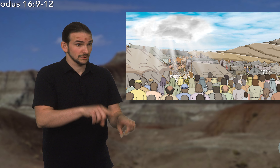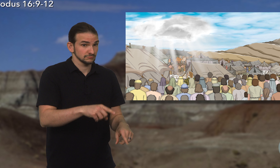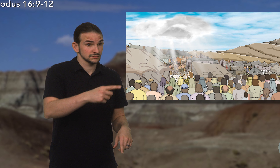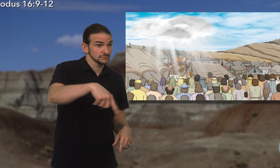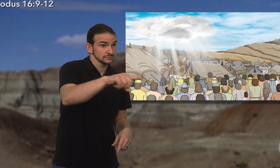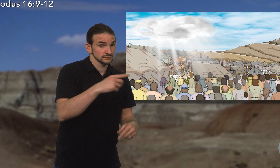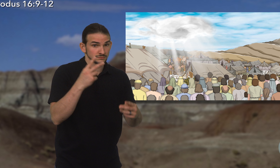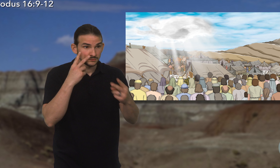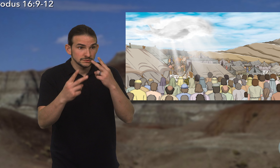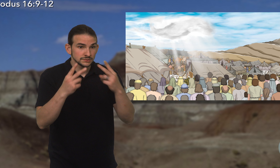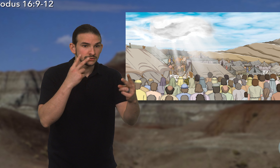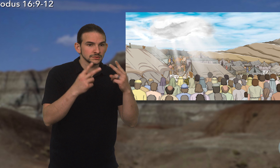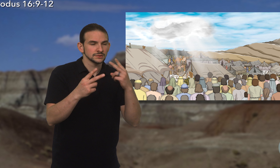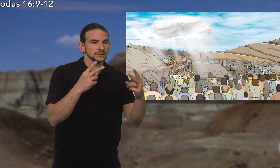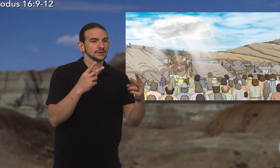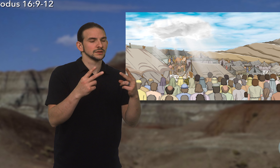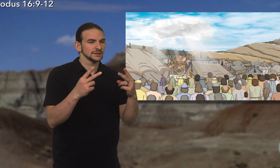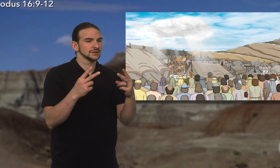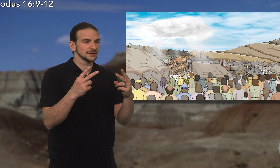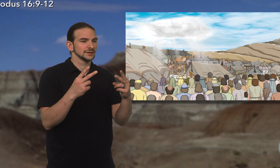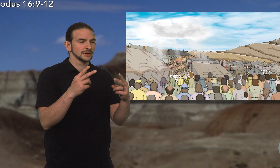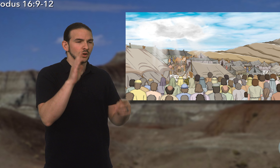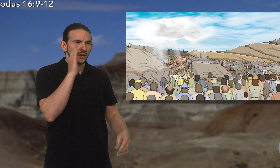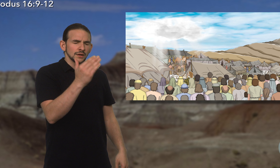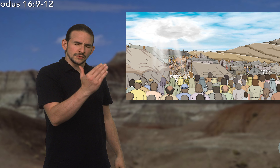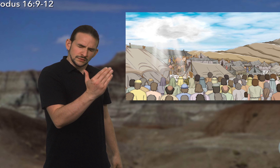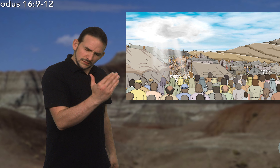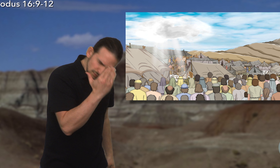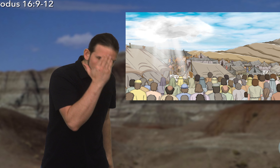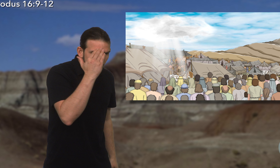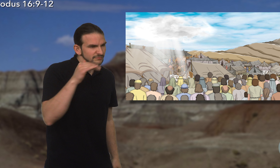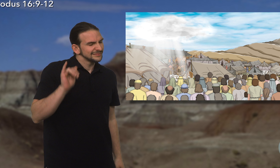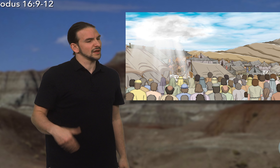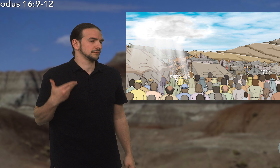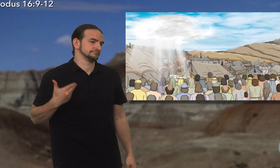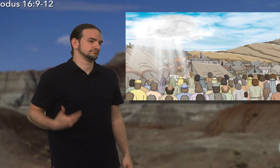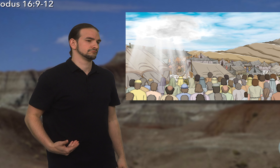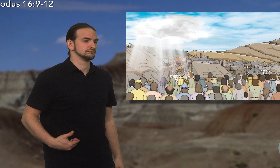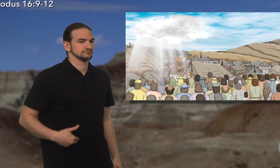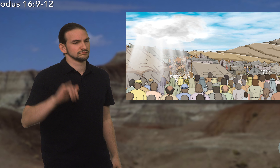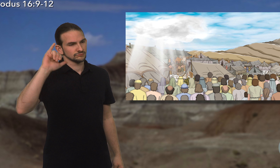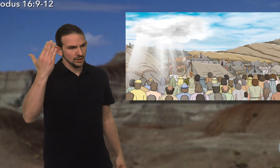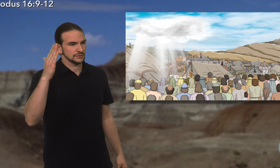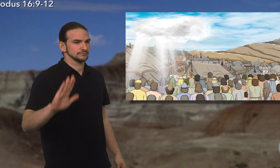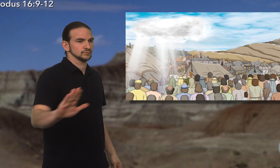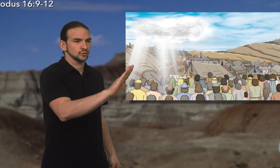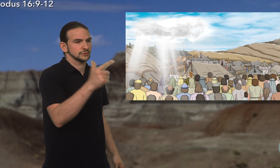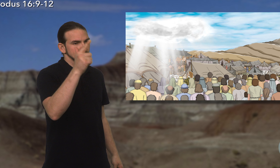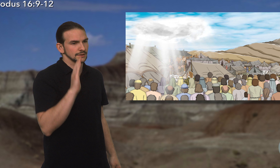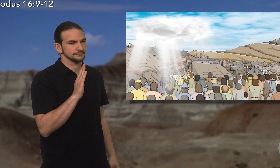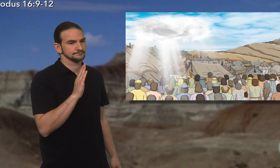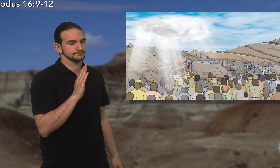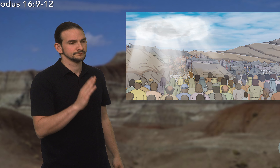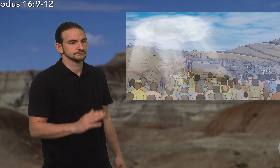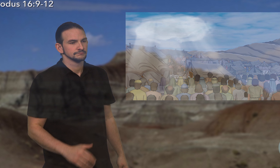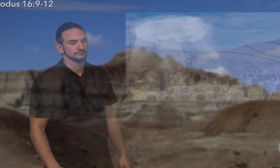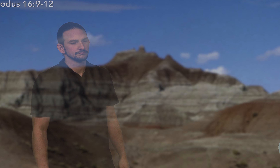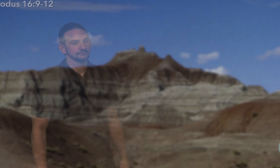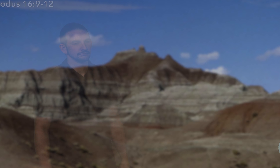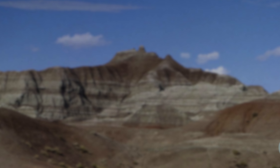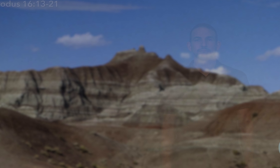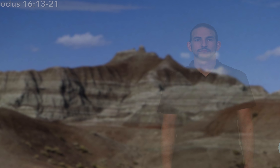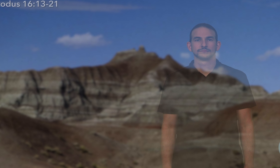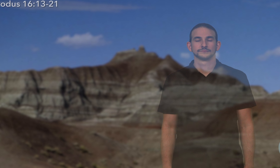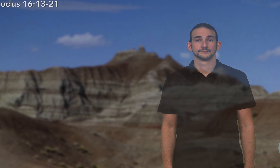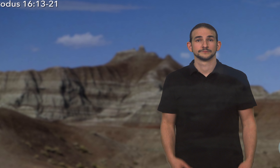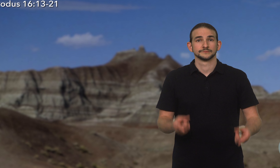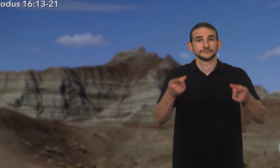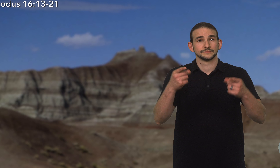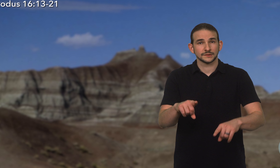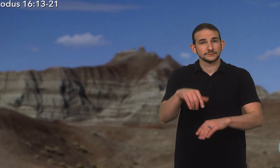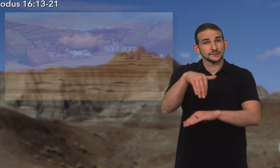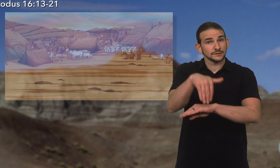Then you will know that I am the LORD your God.’”